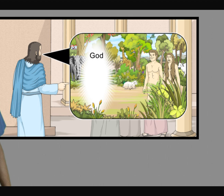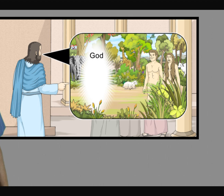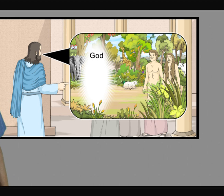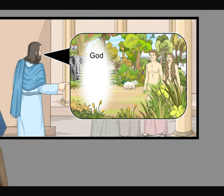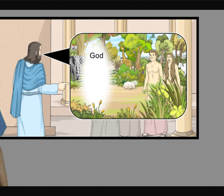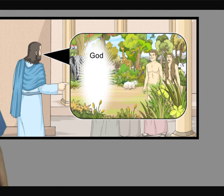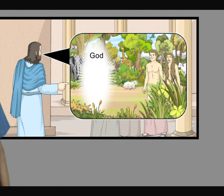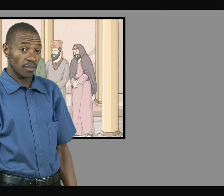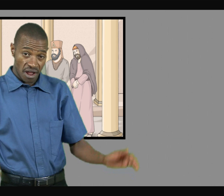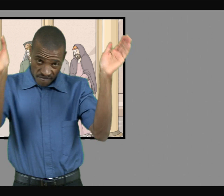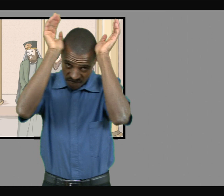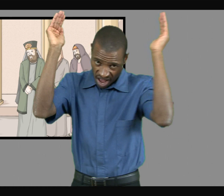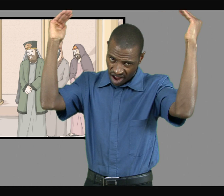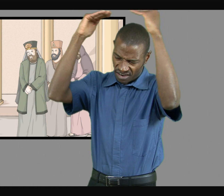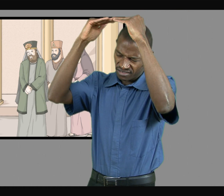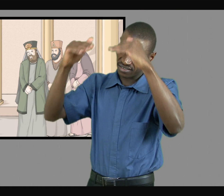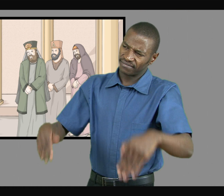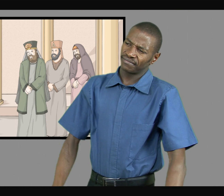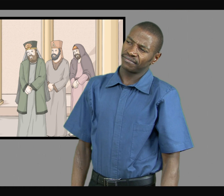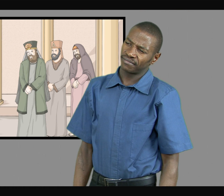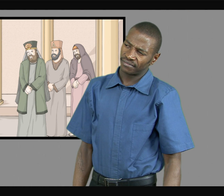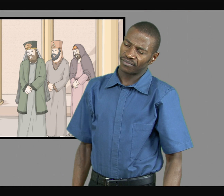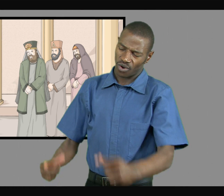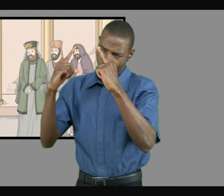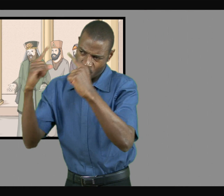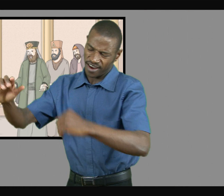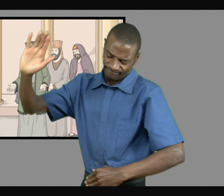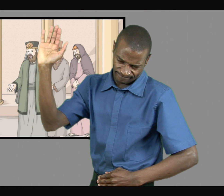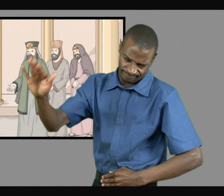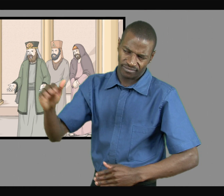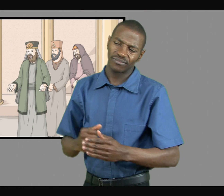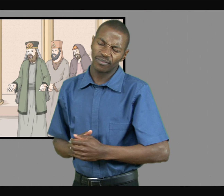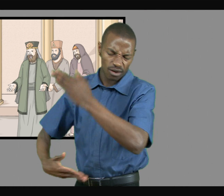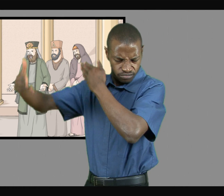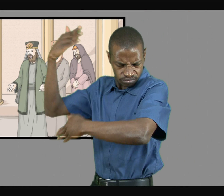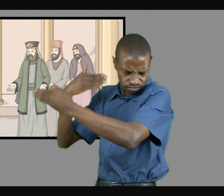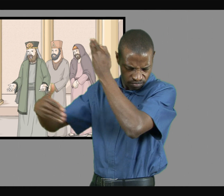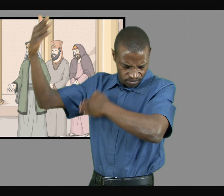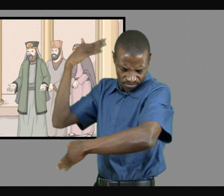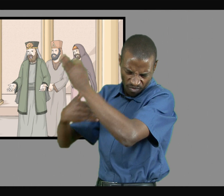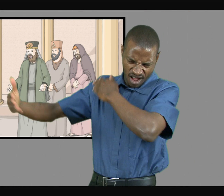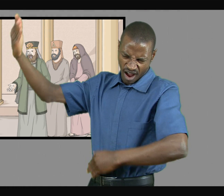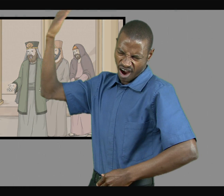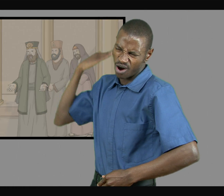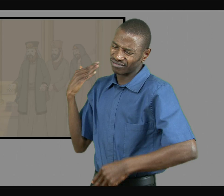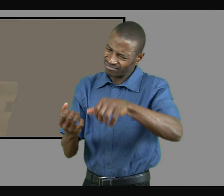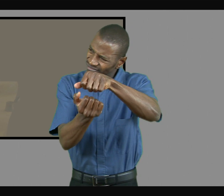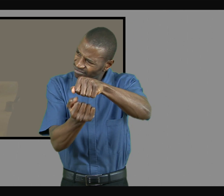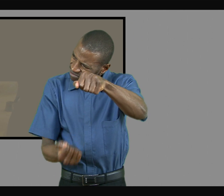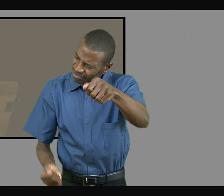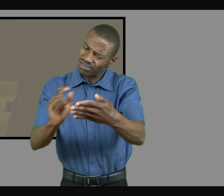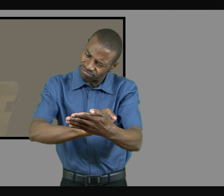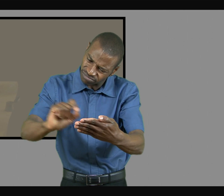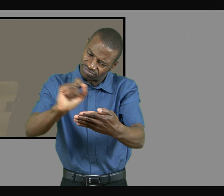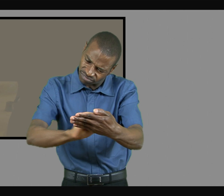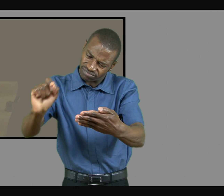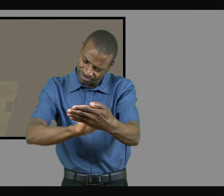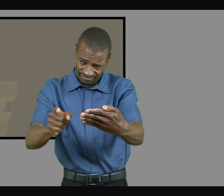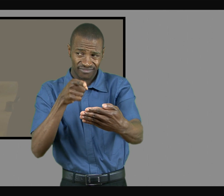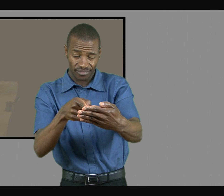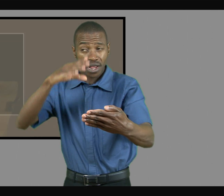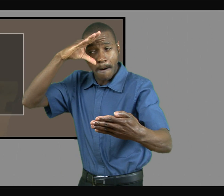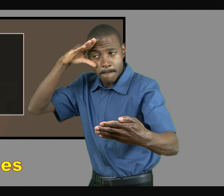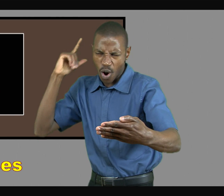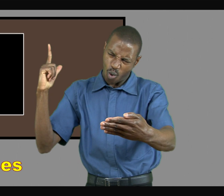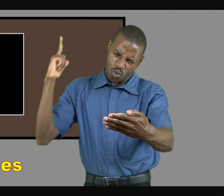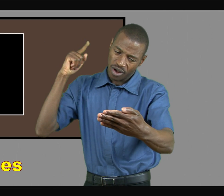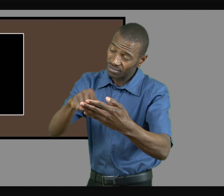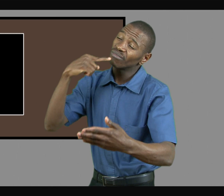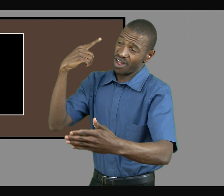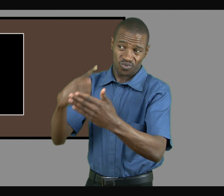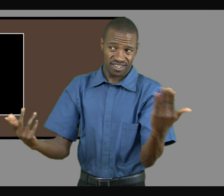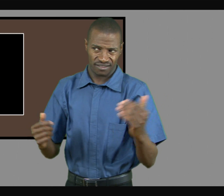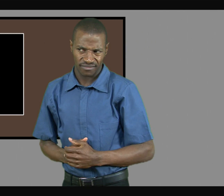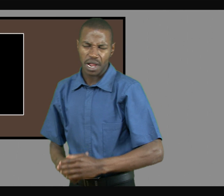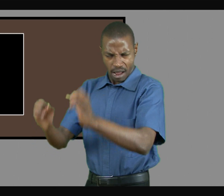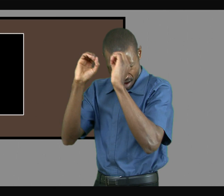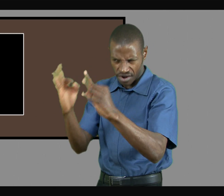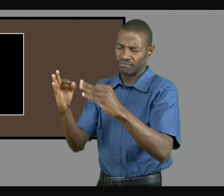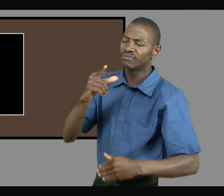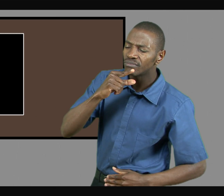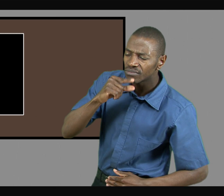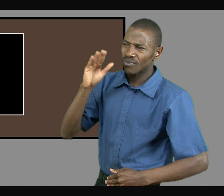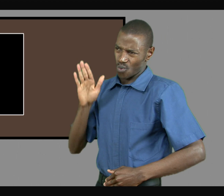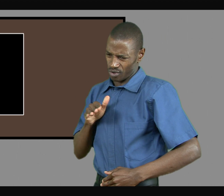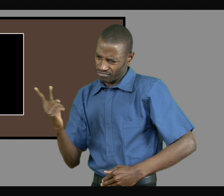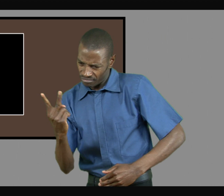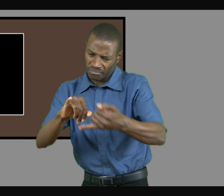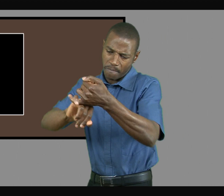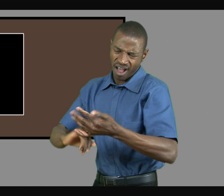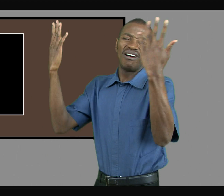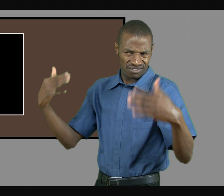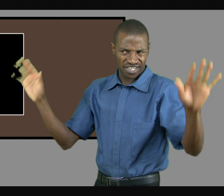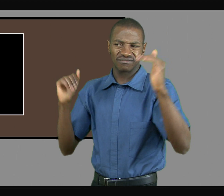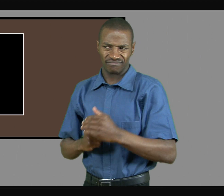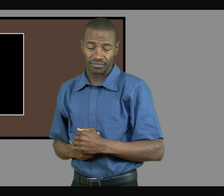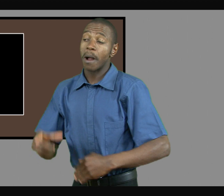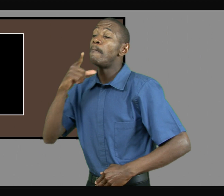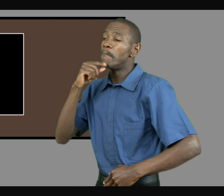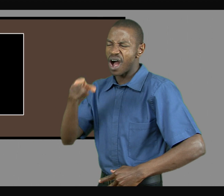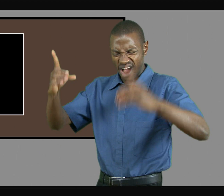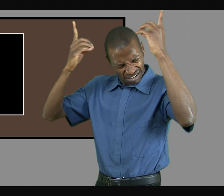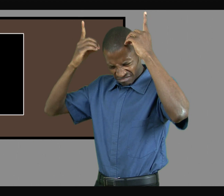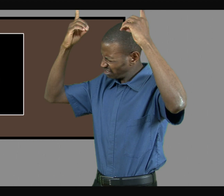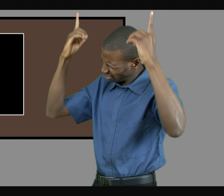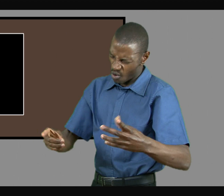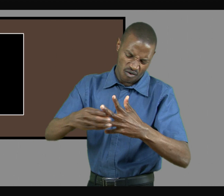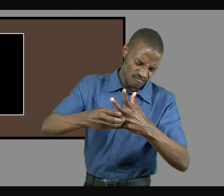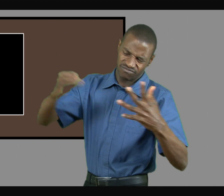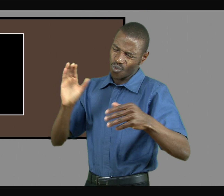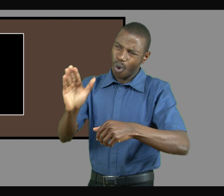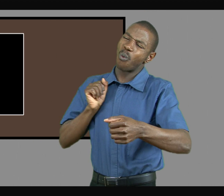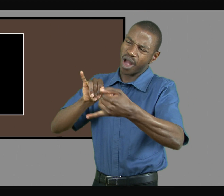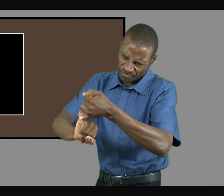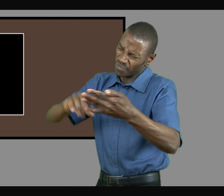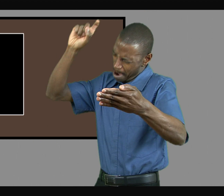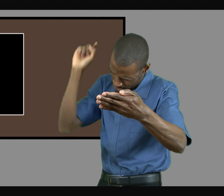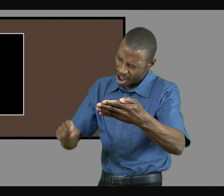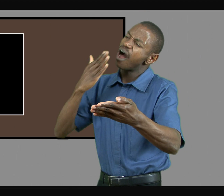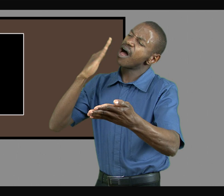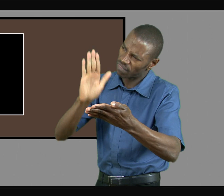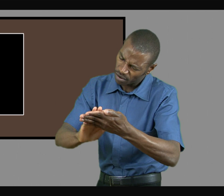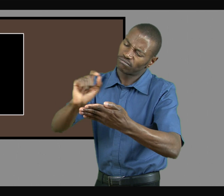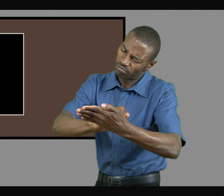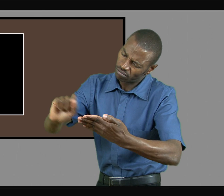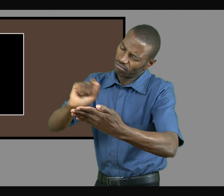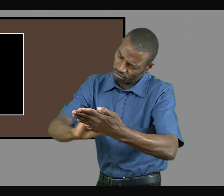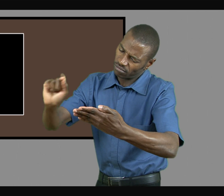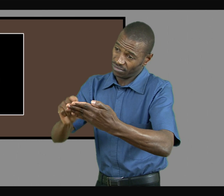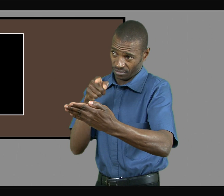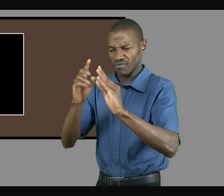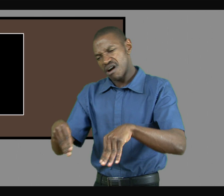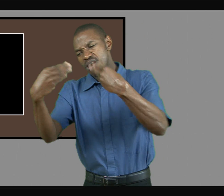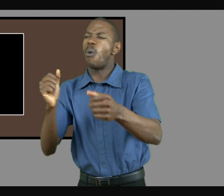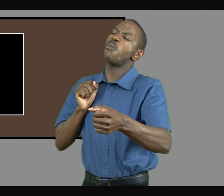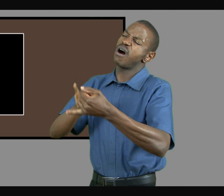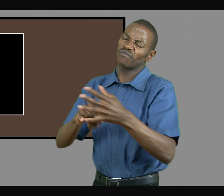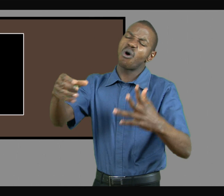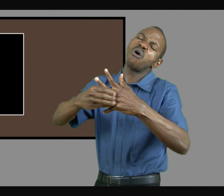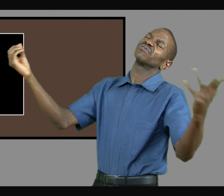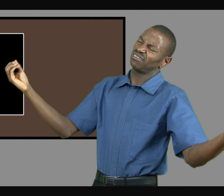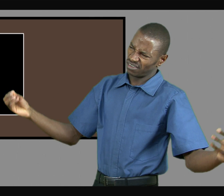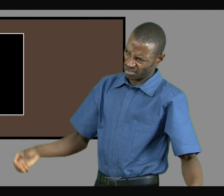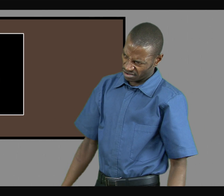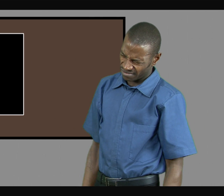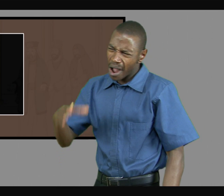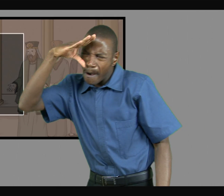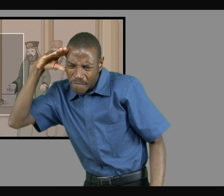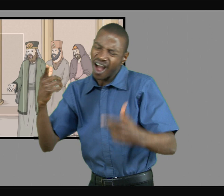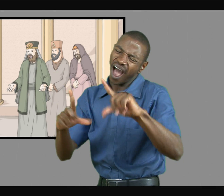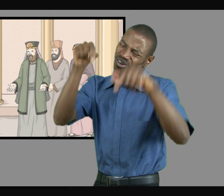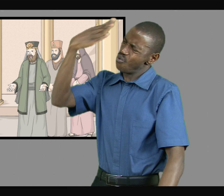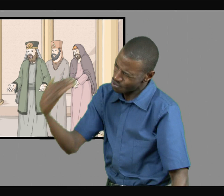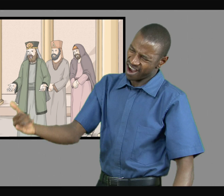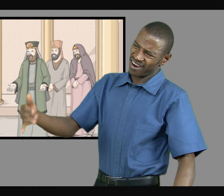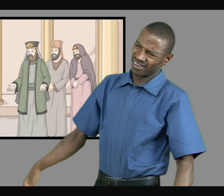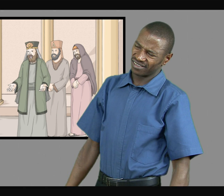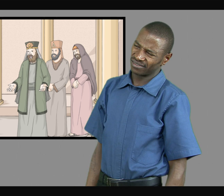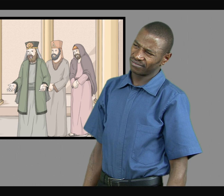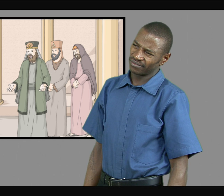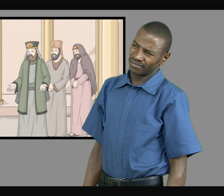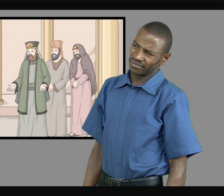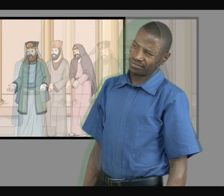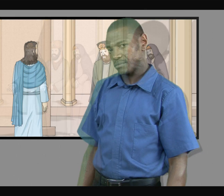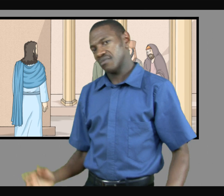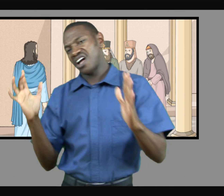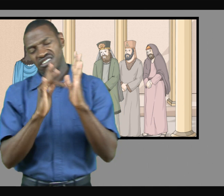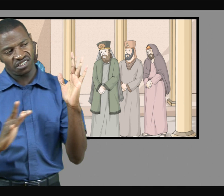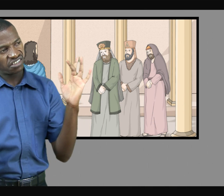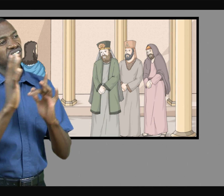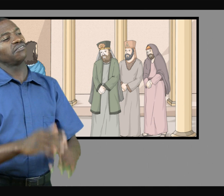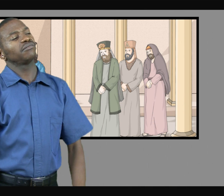“Why then,” they asked, “did Moses order a man to give his wife a certificate of divorce and send her away?”